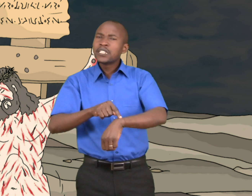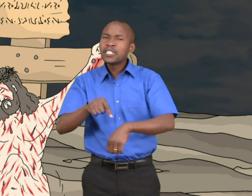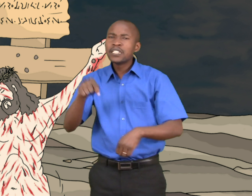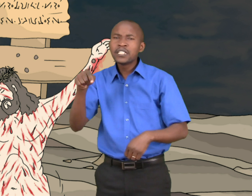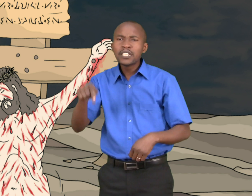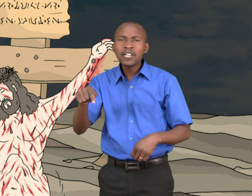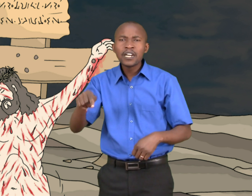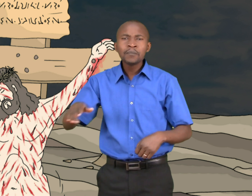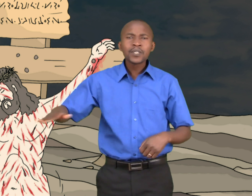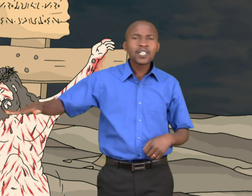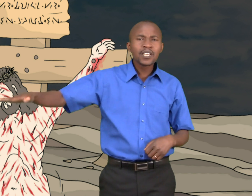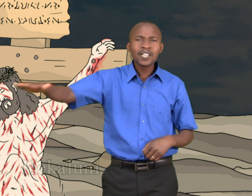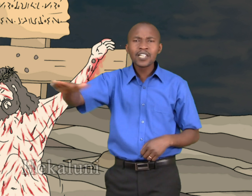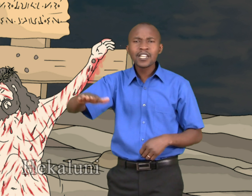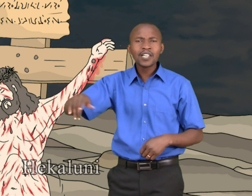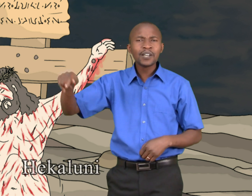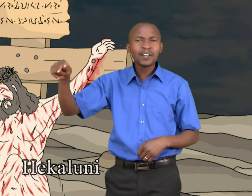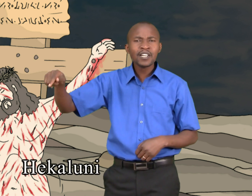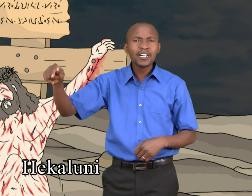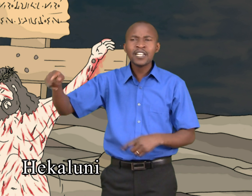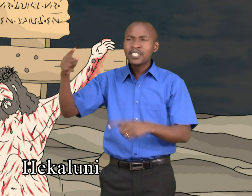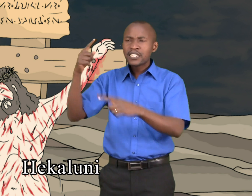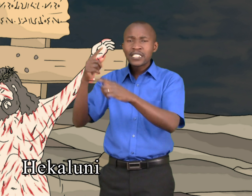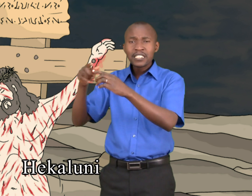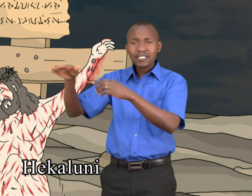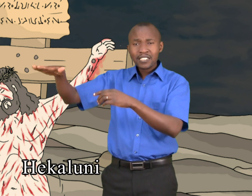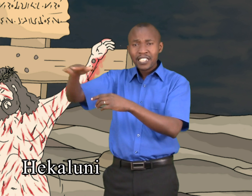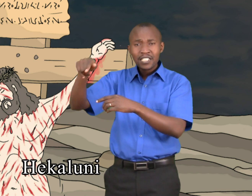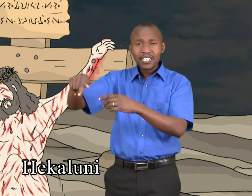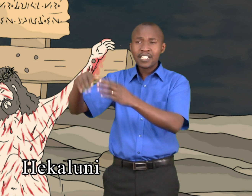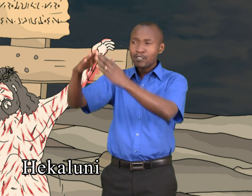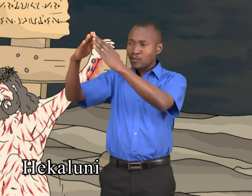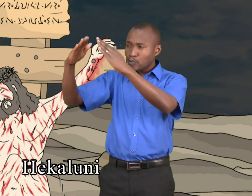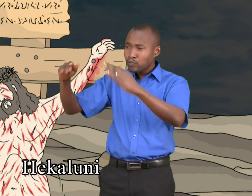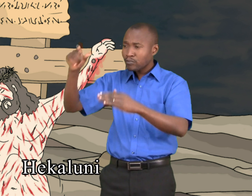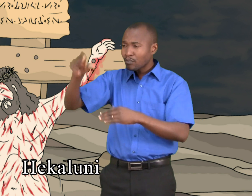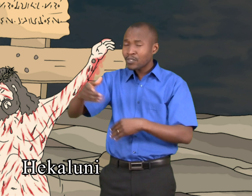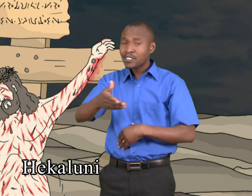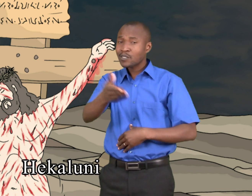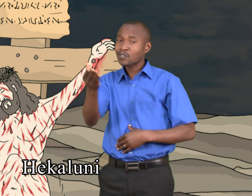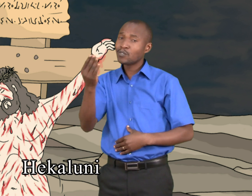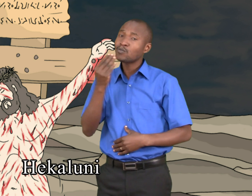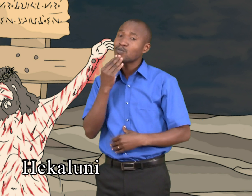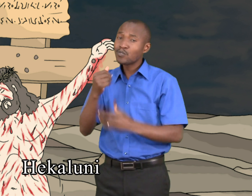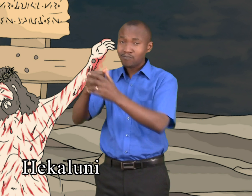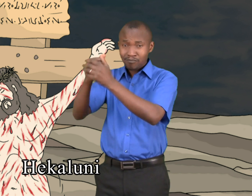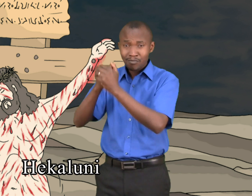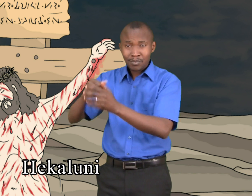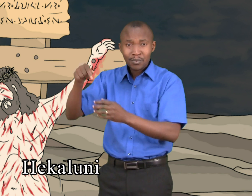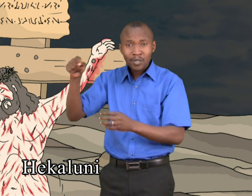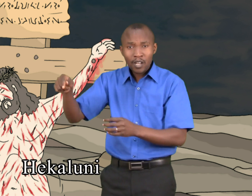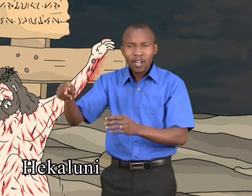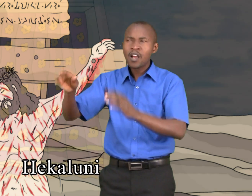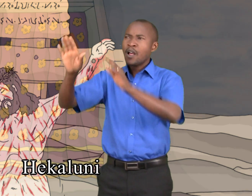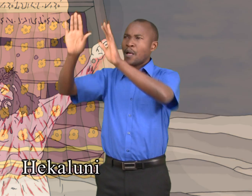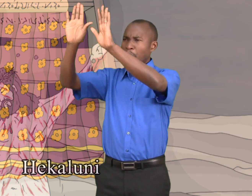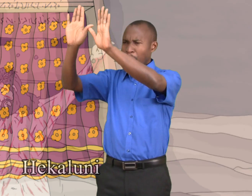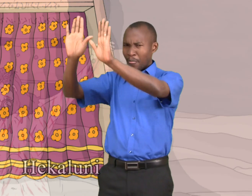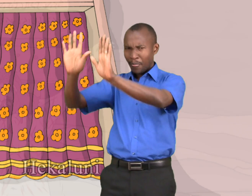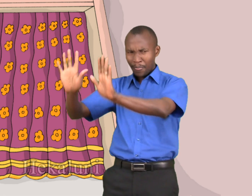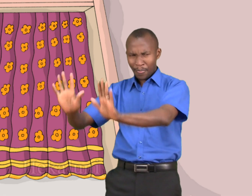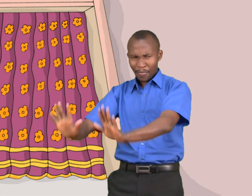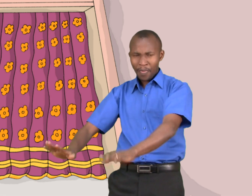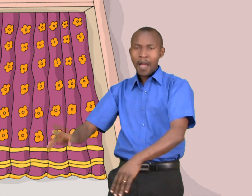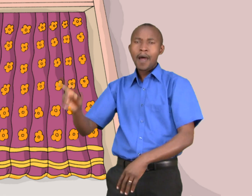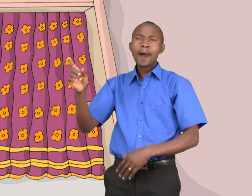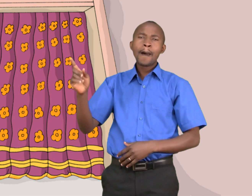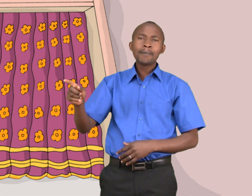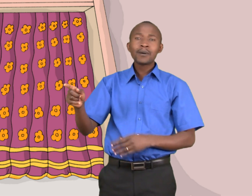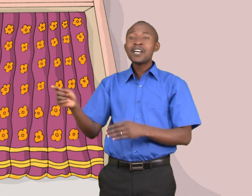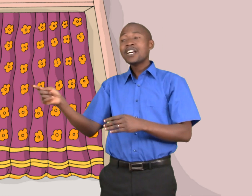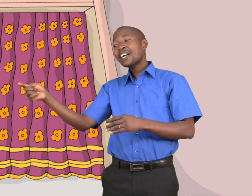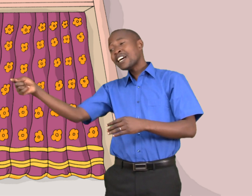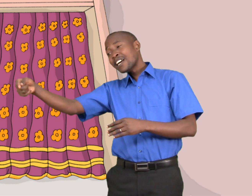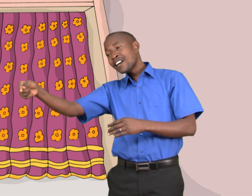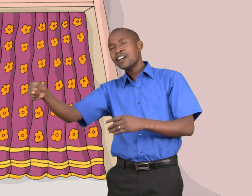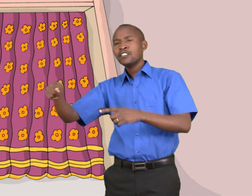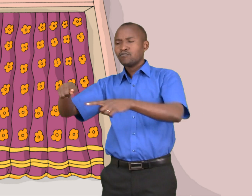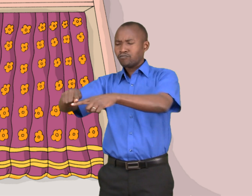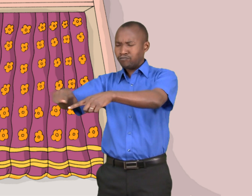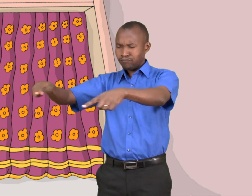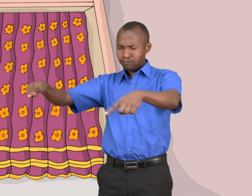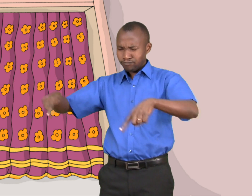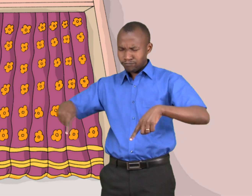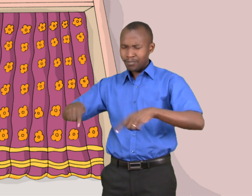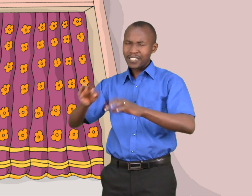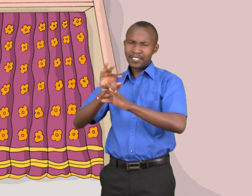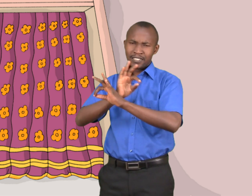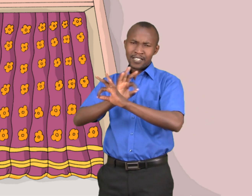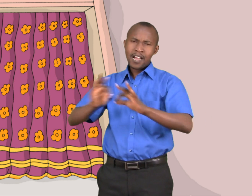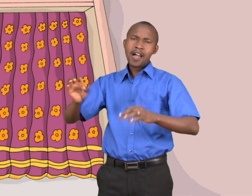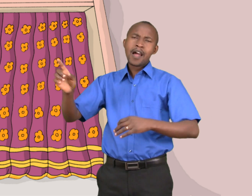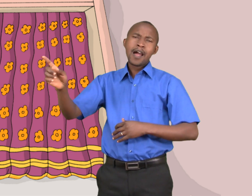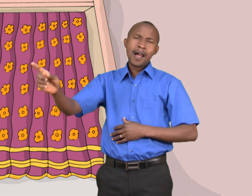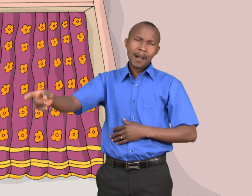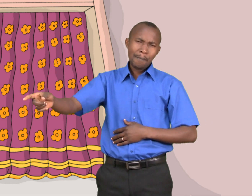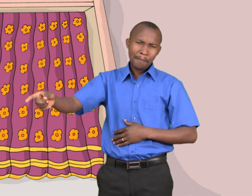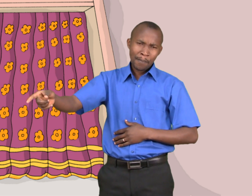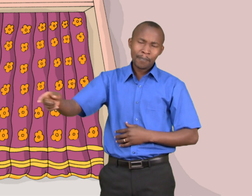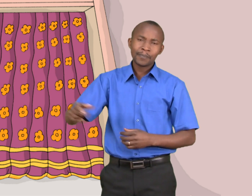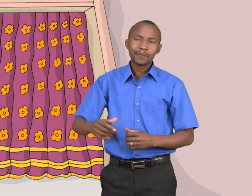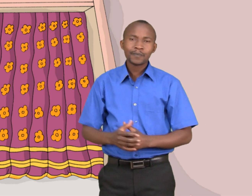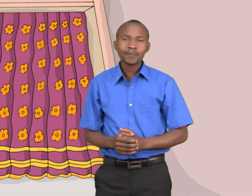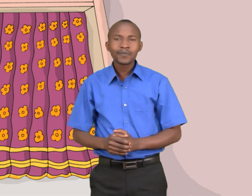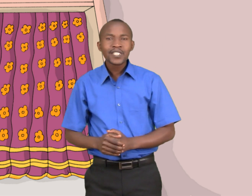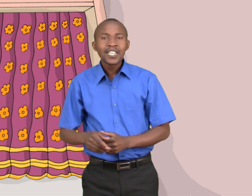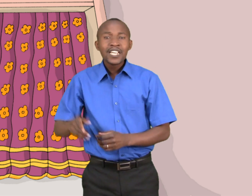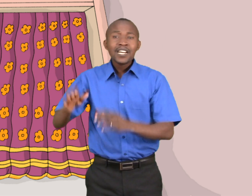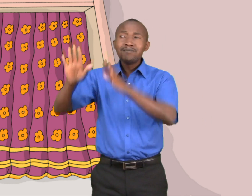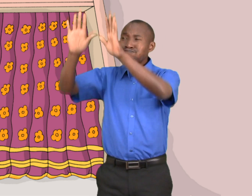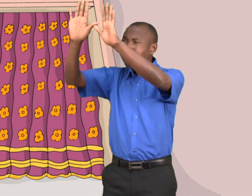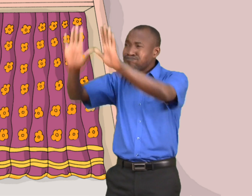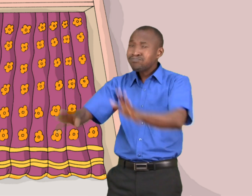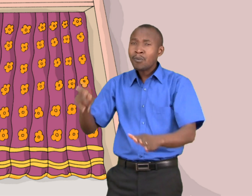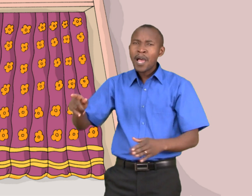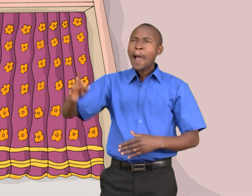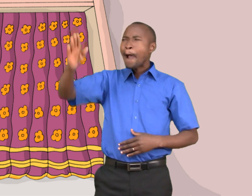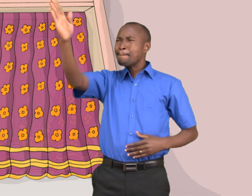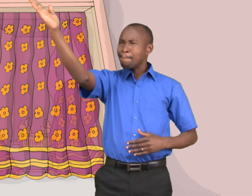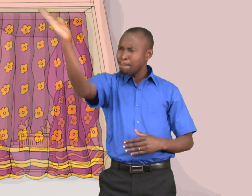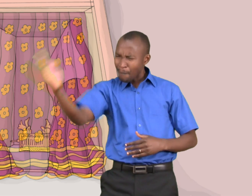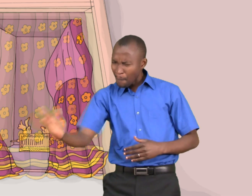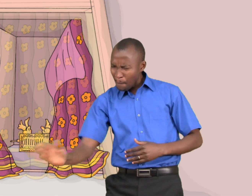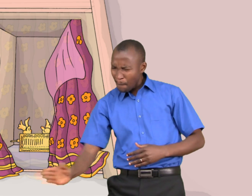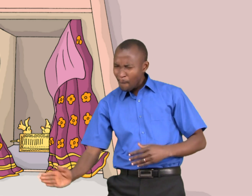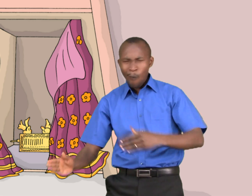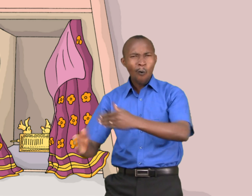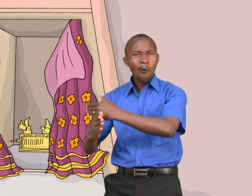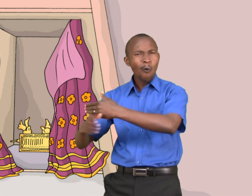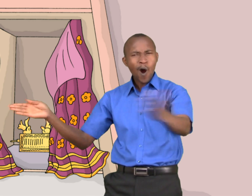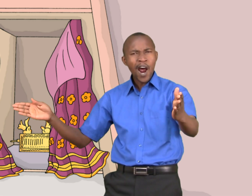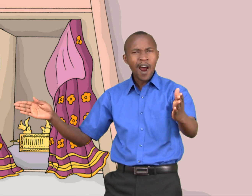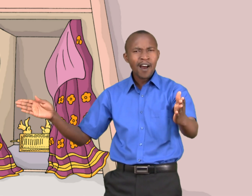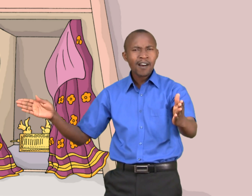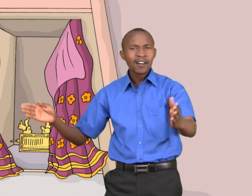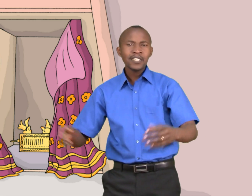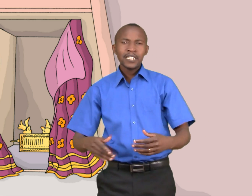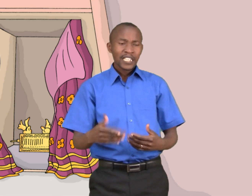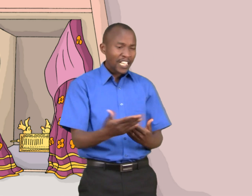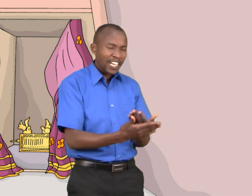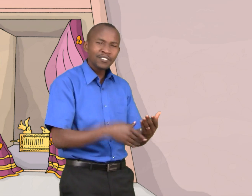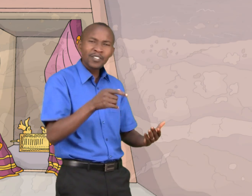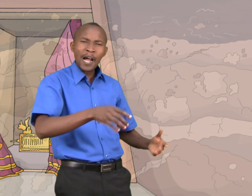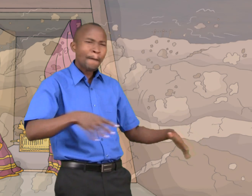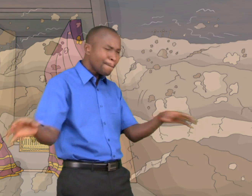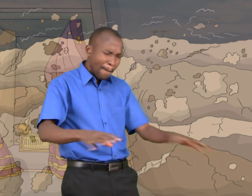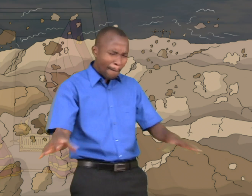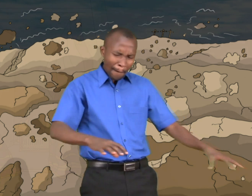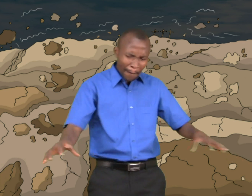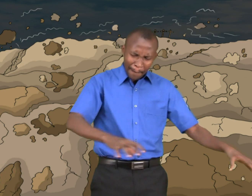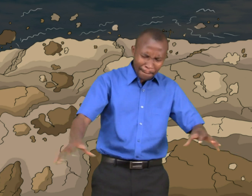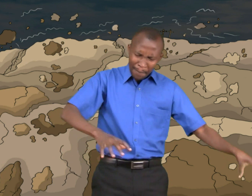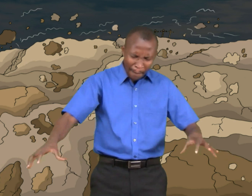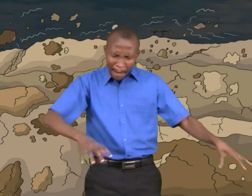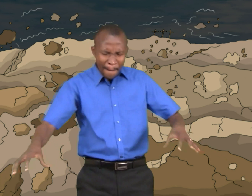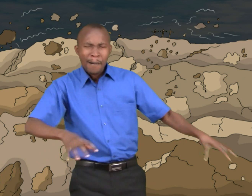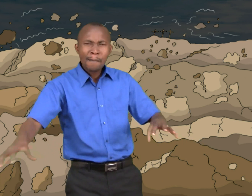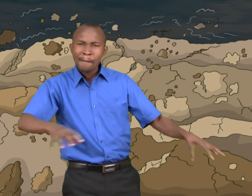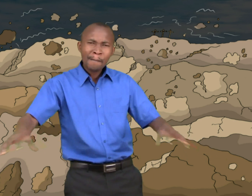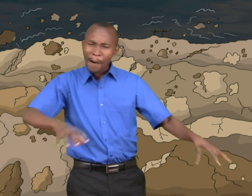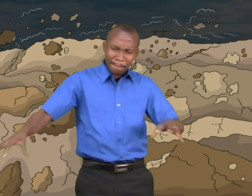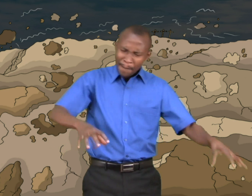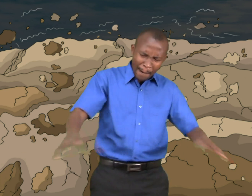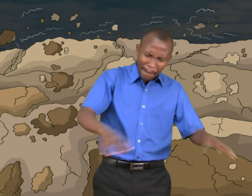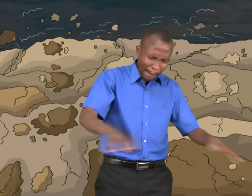At that moment the veil of the temple was torn in two from top to bottom.